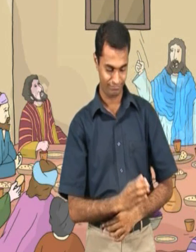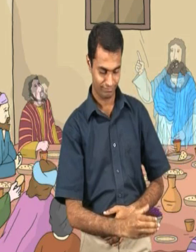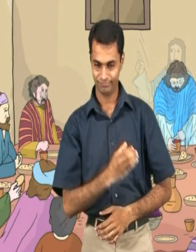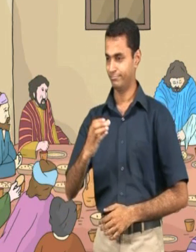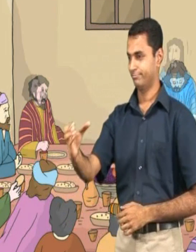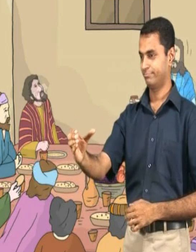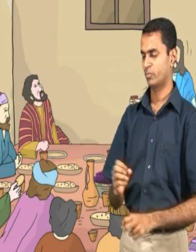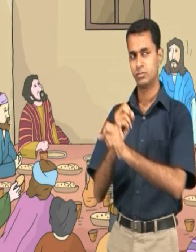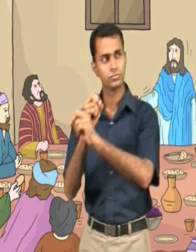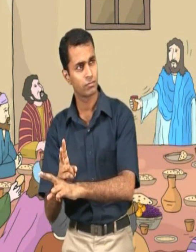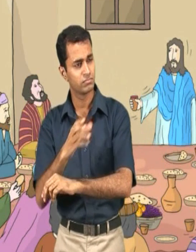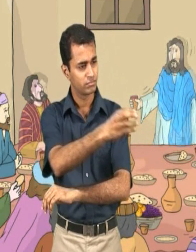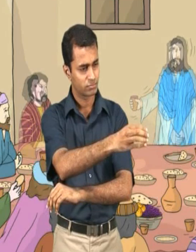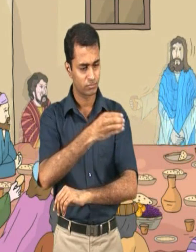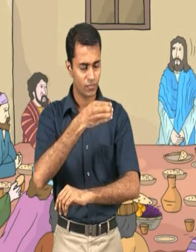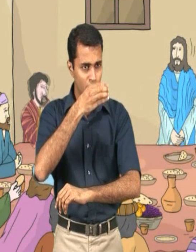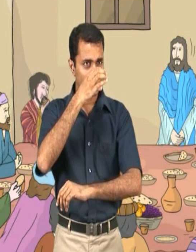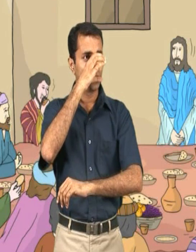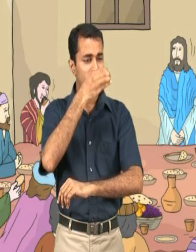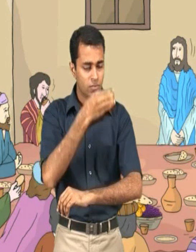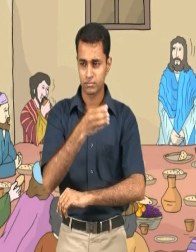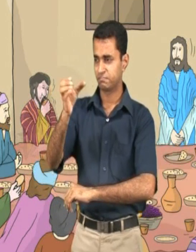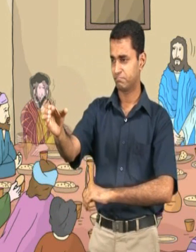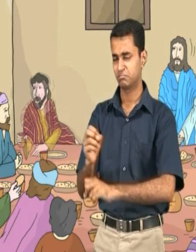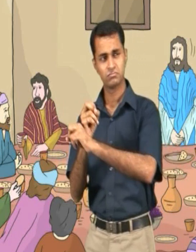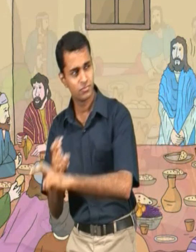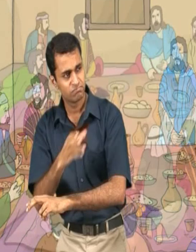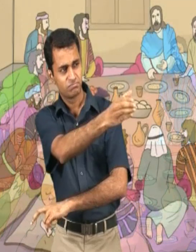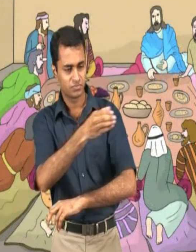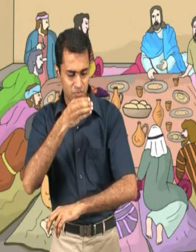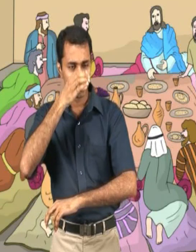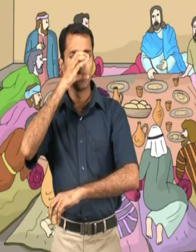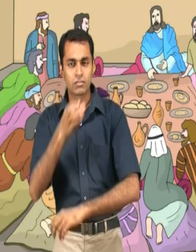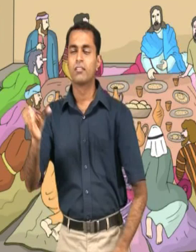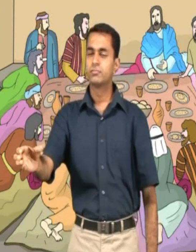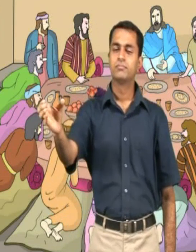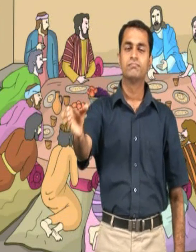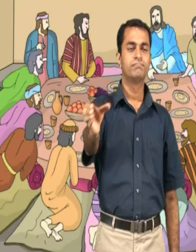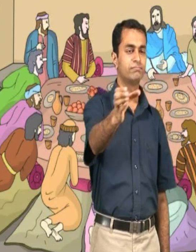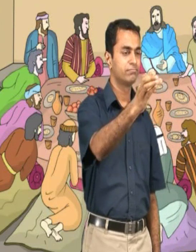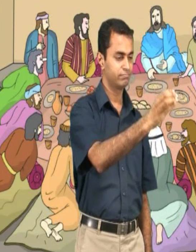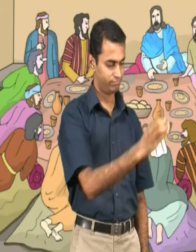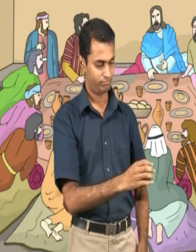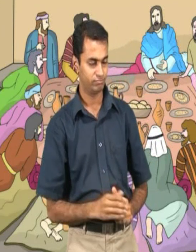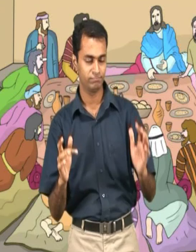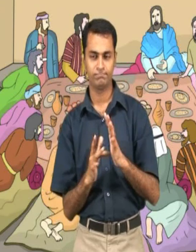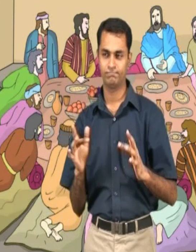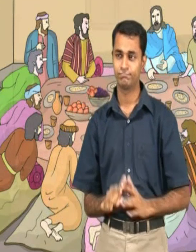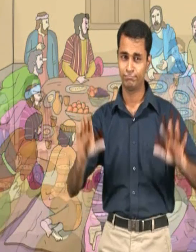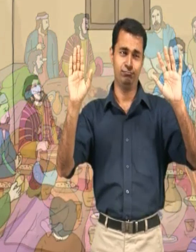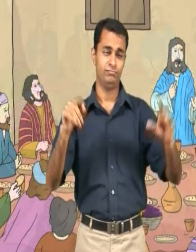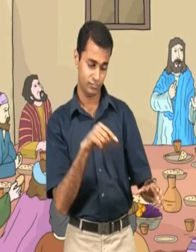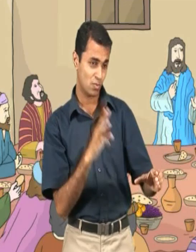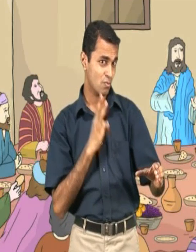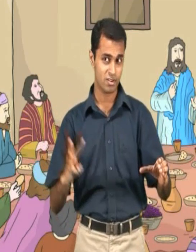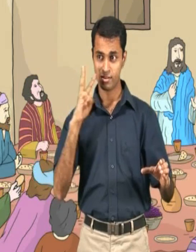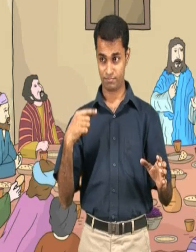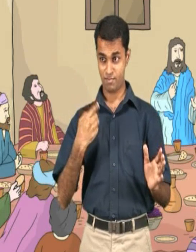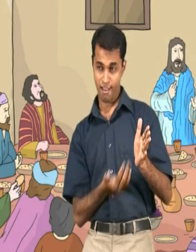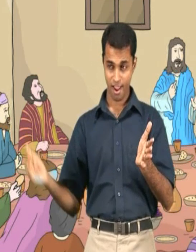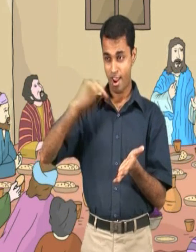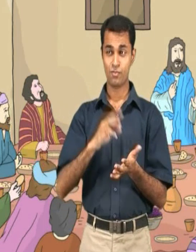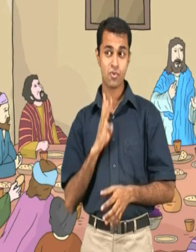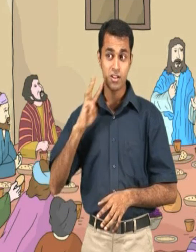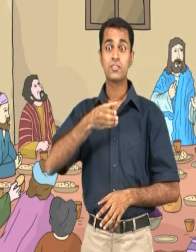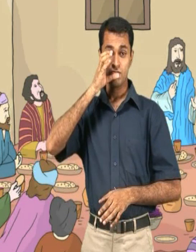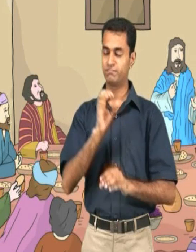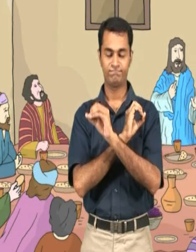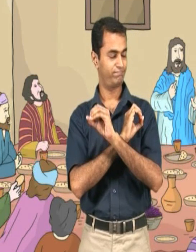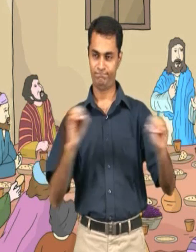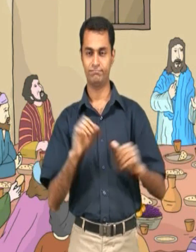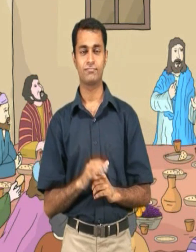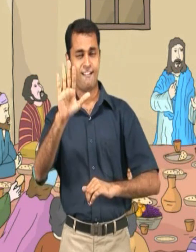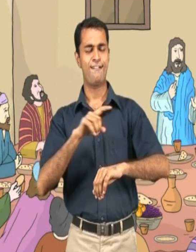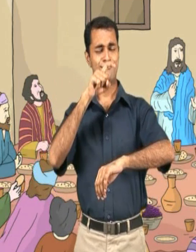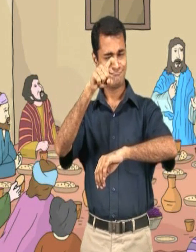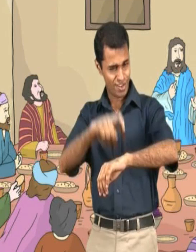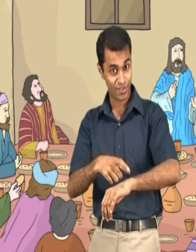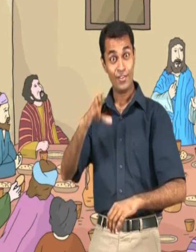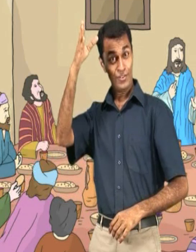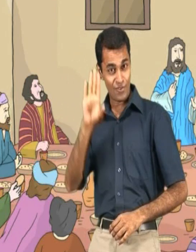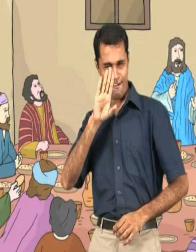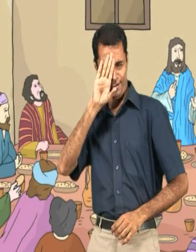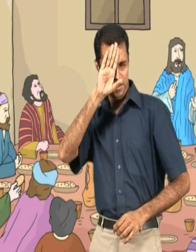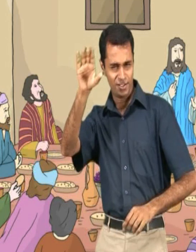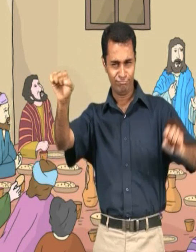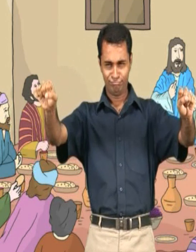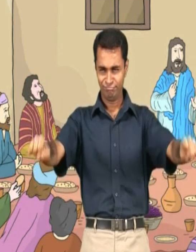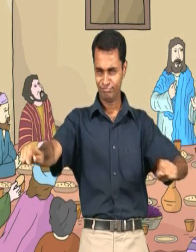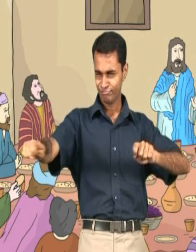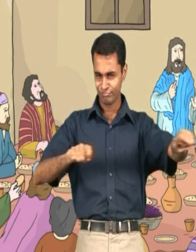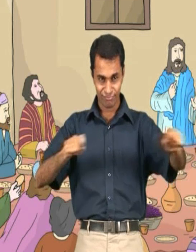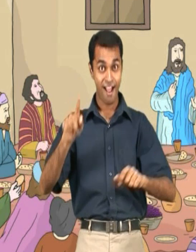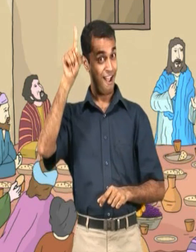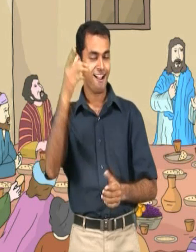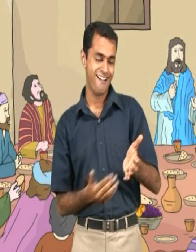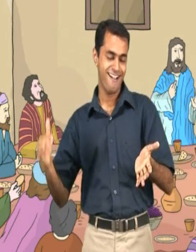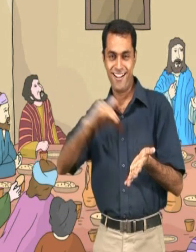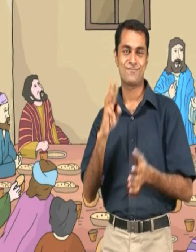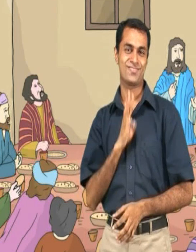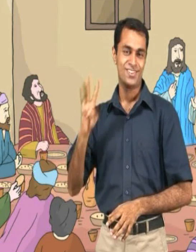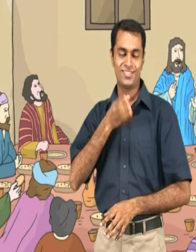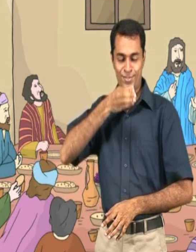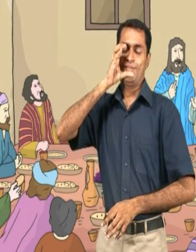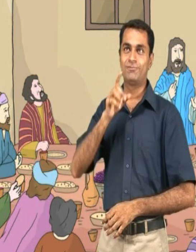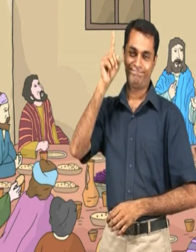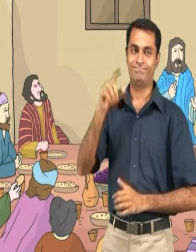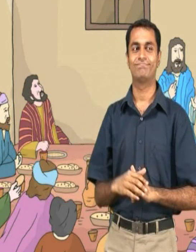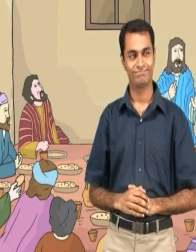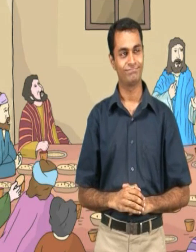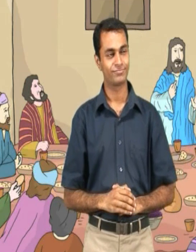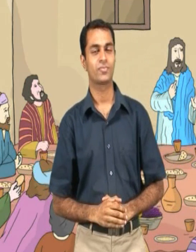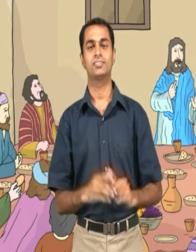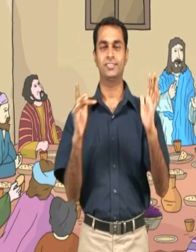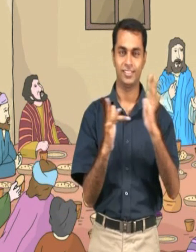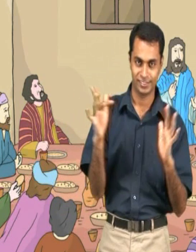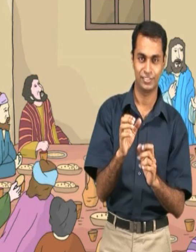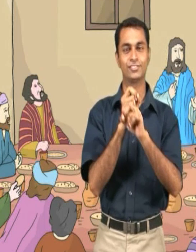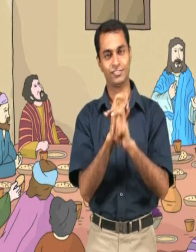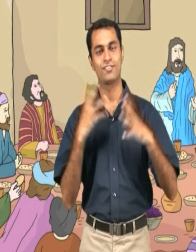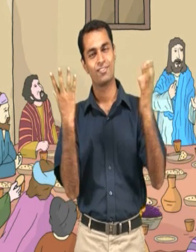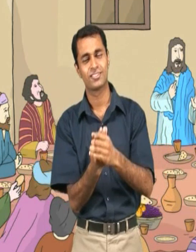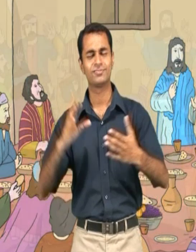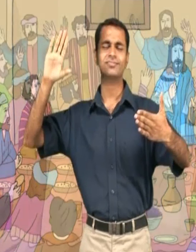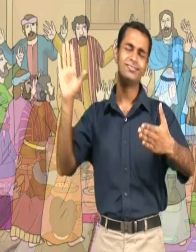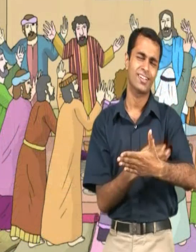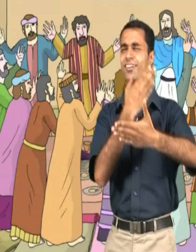I tell you, I will not drink of this fruit of the vine from now on until that day when I drink it anew with you in My Father’s kingdom.”